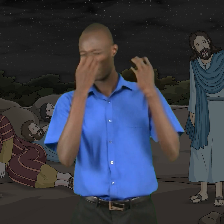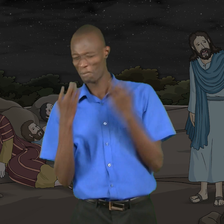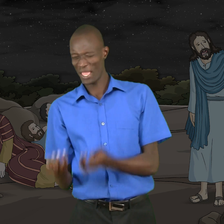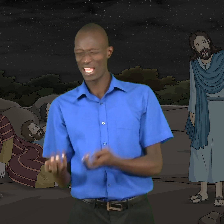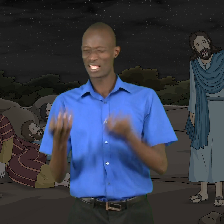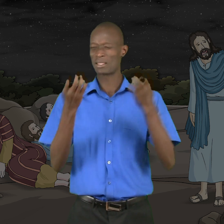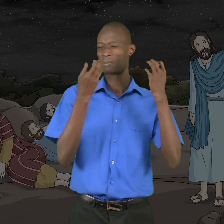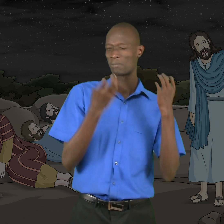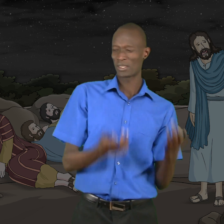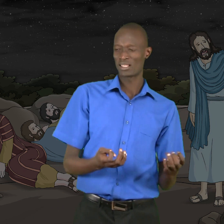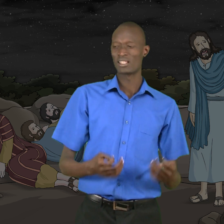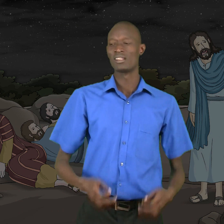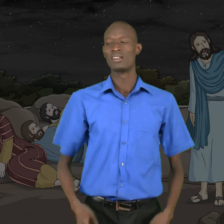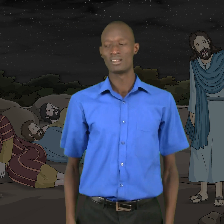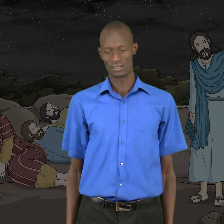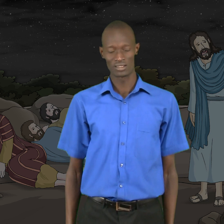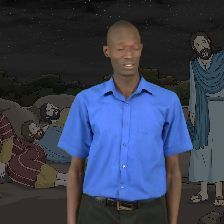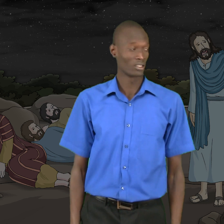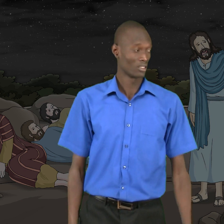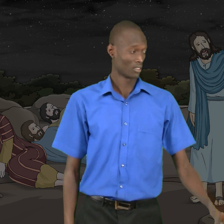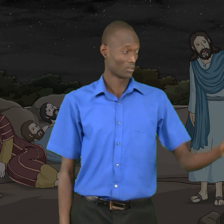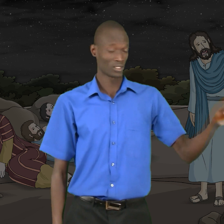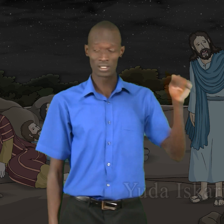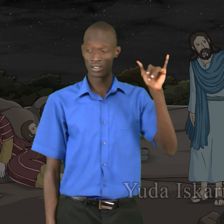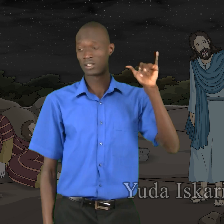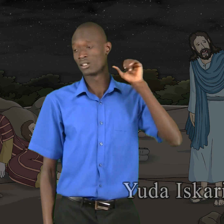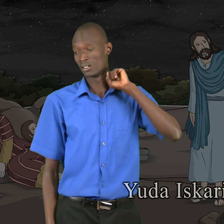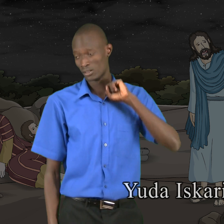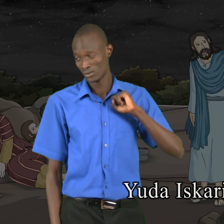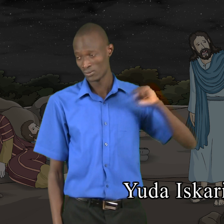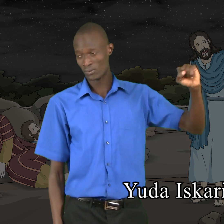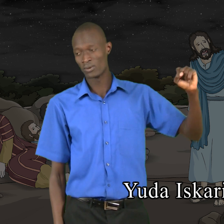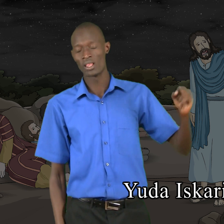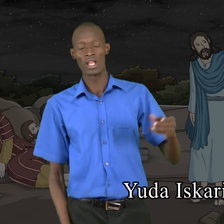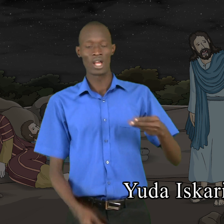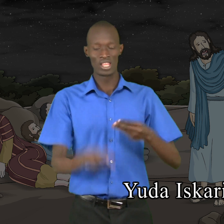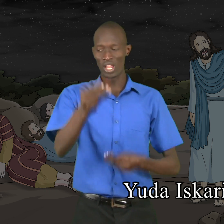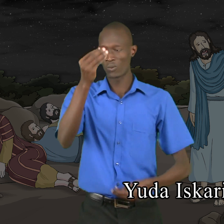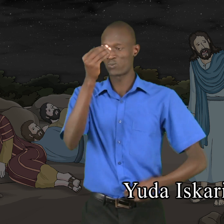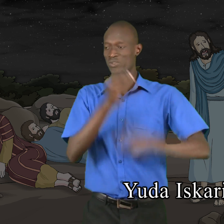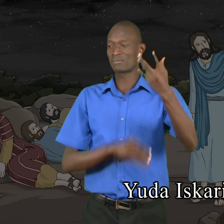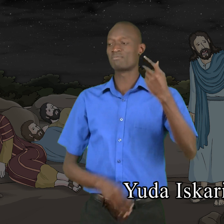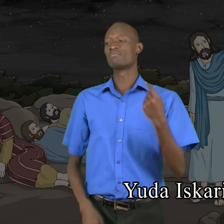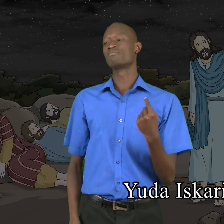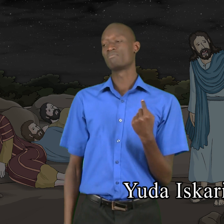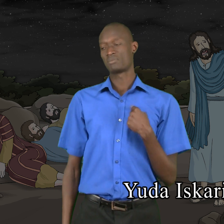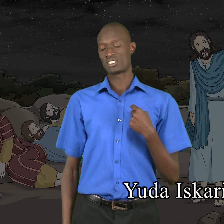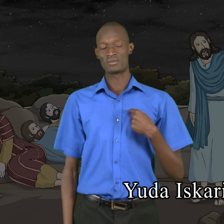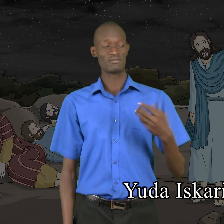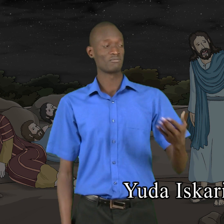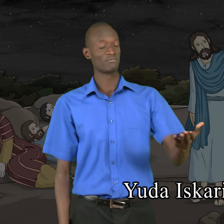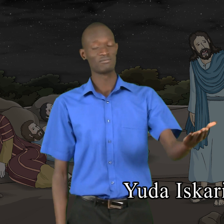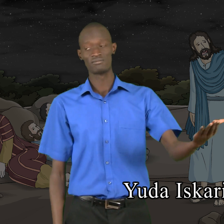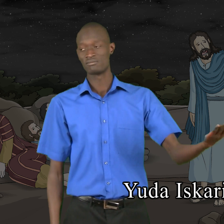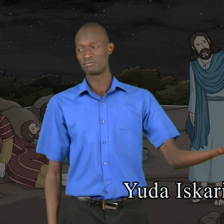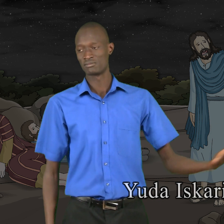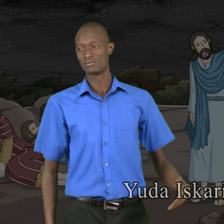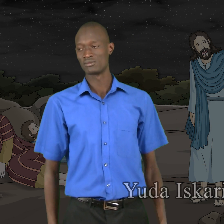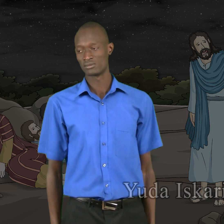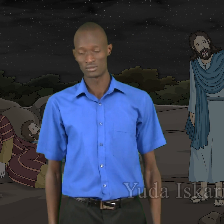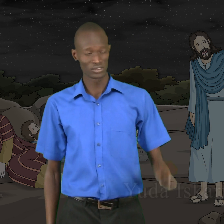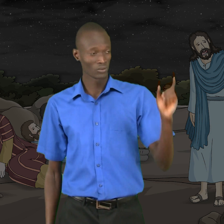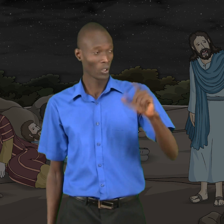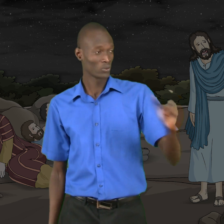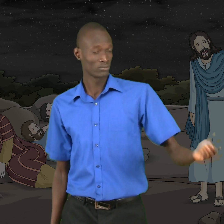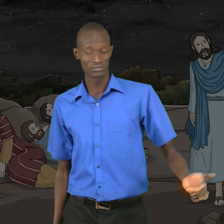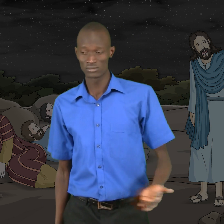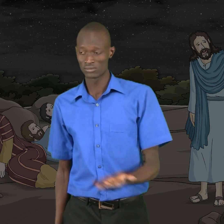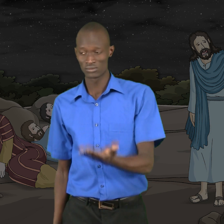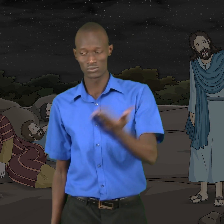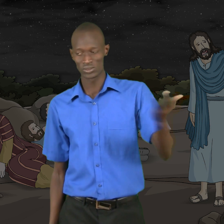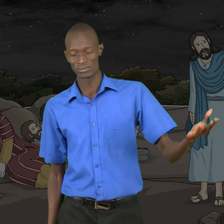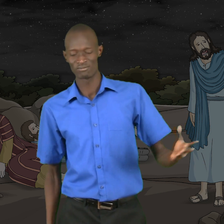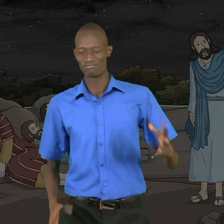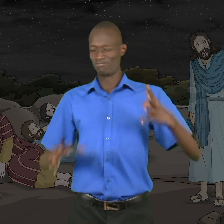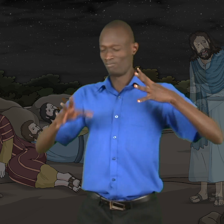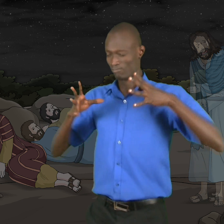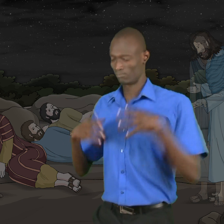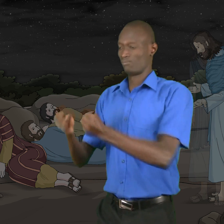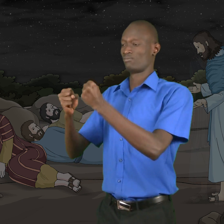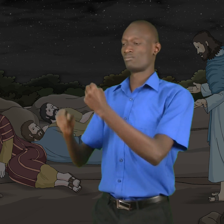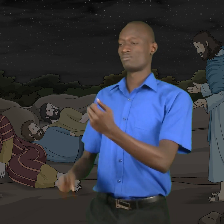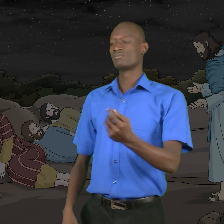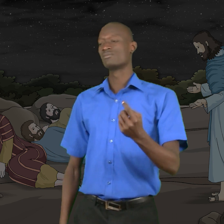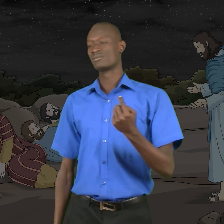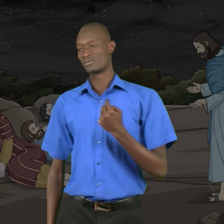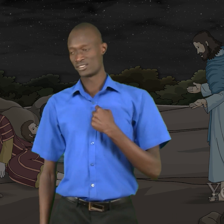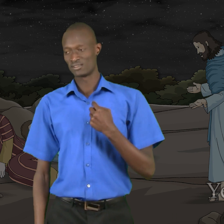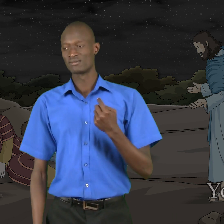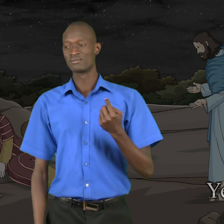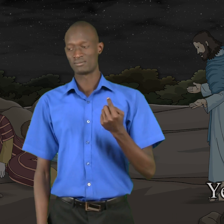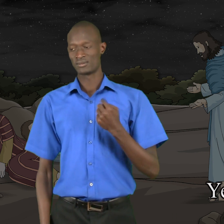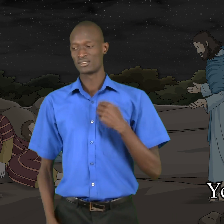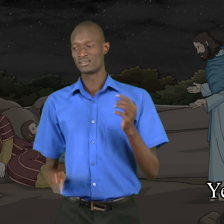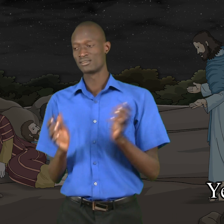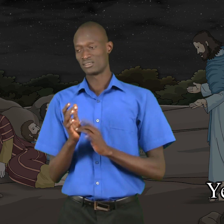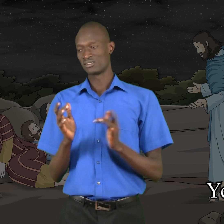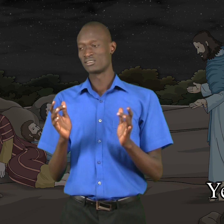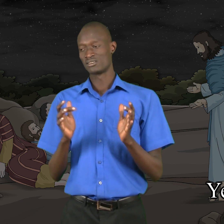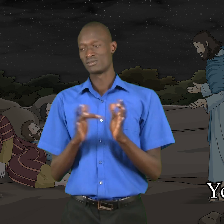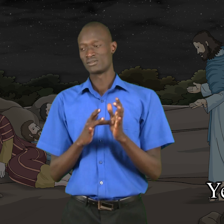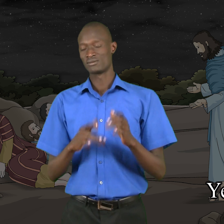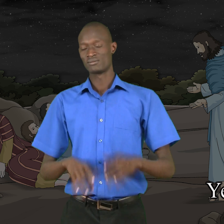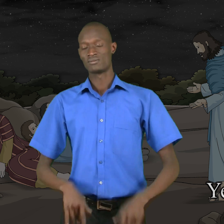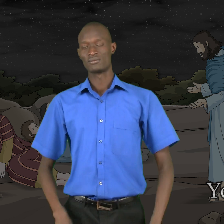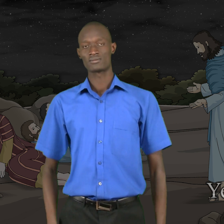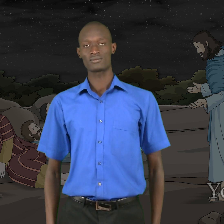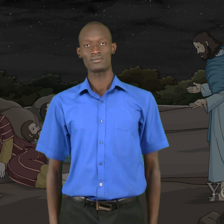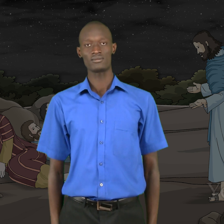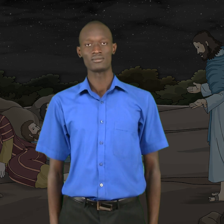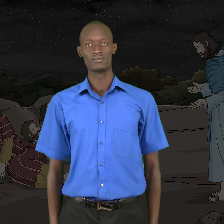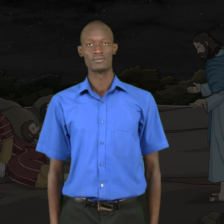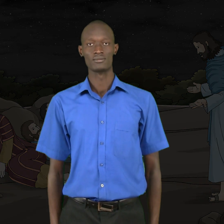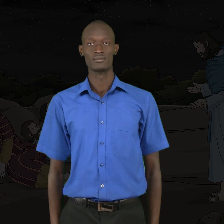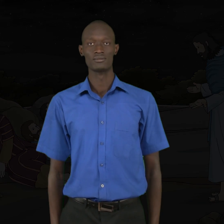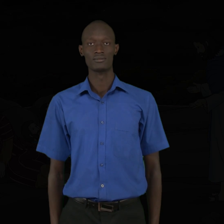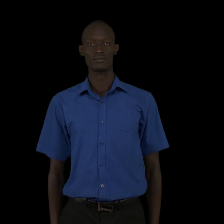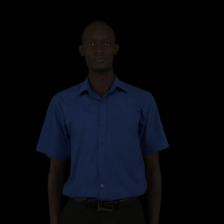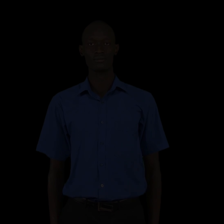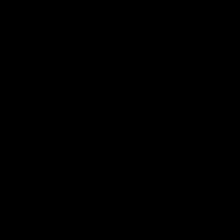See, My betrayer is approaching!” Then an angel from heaven appeared to Him and strengthened Him. And in His anguish, He prayed more earnestly, and His sweat became like drops of blood falling to the ground.